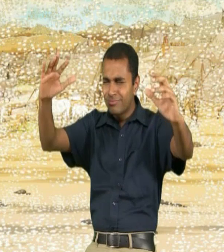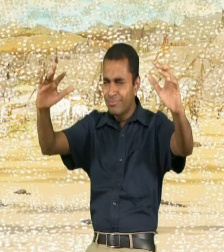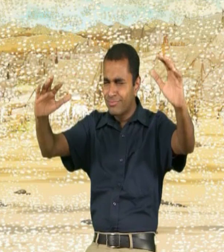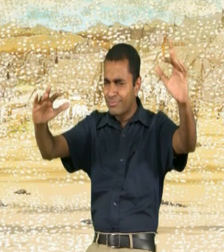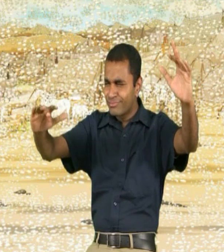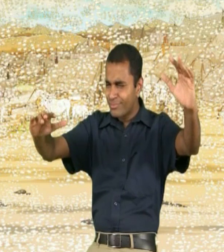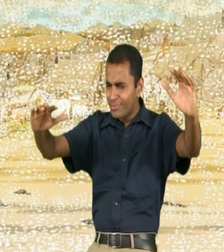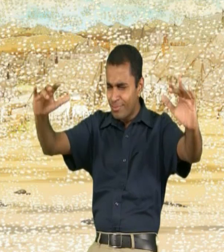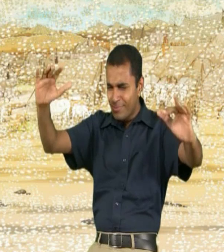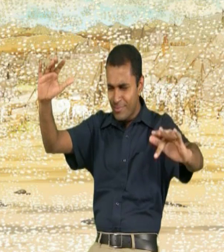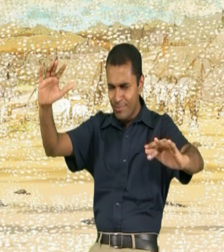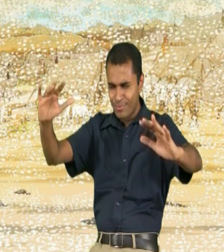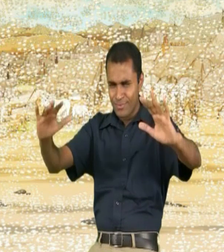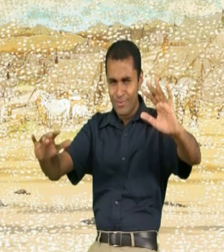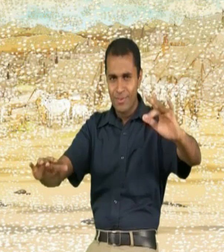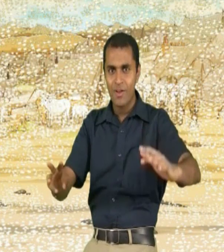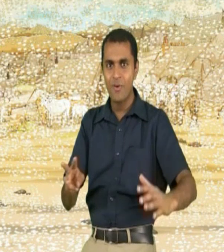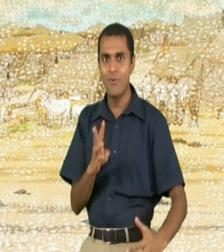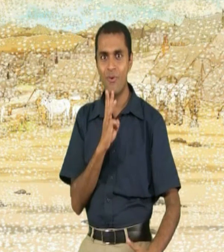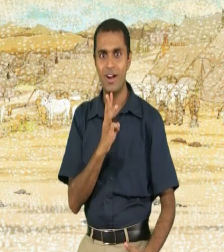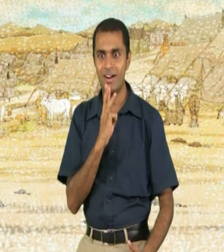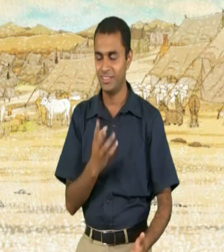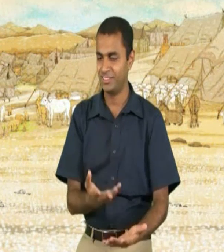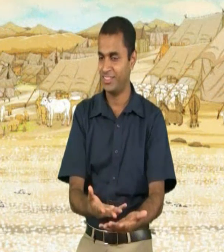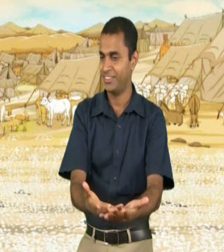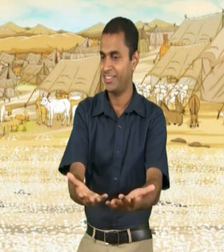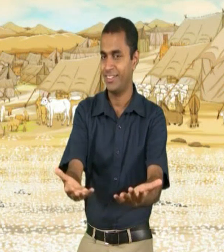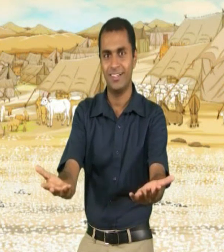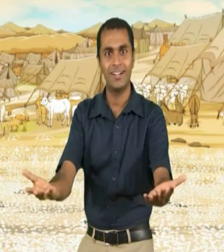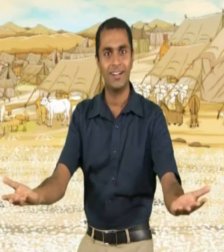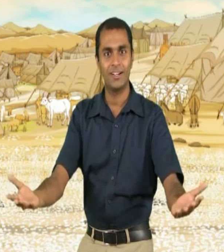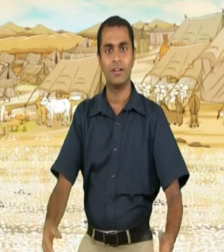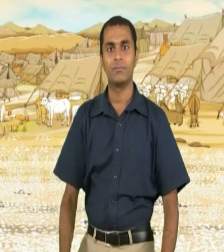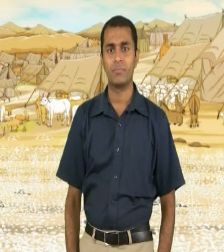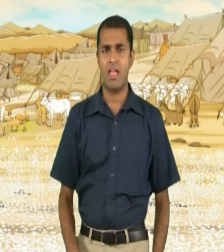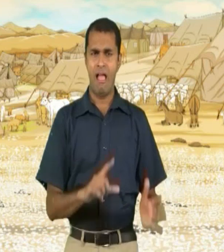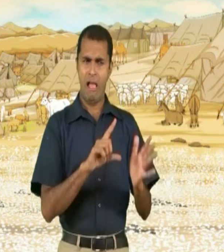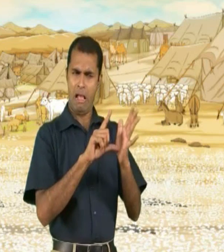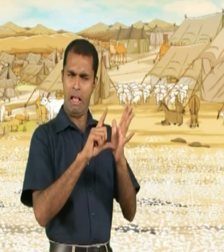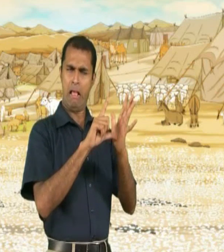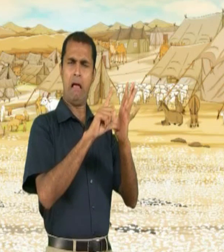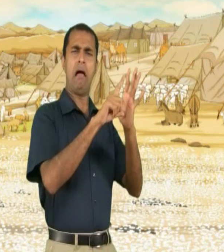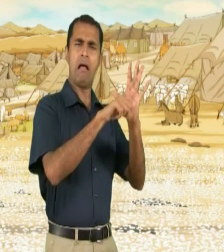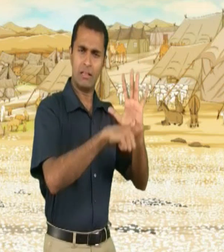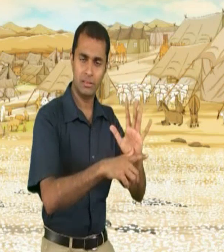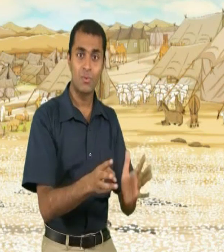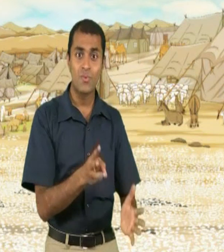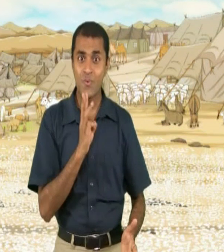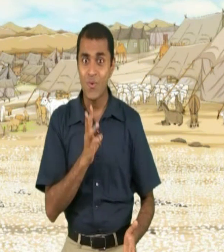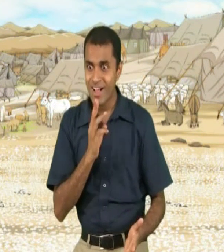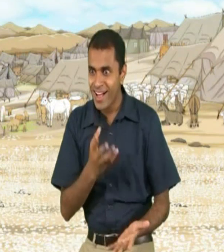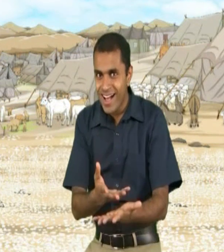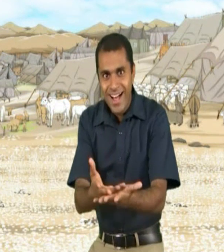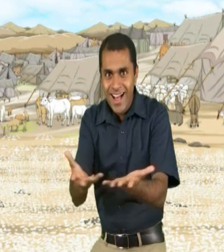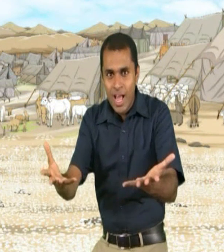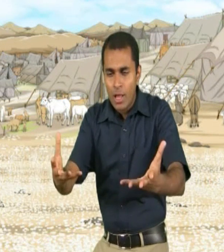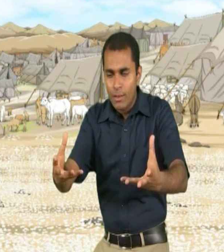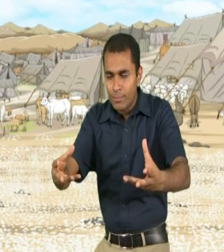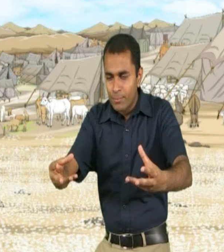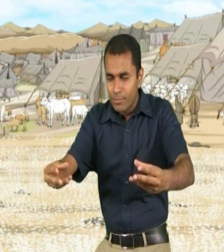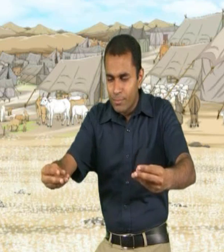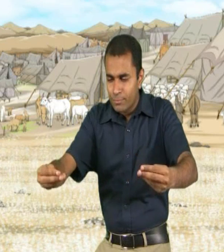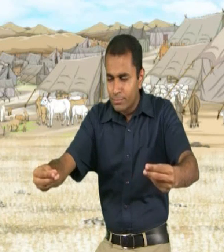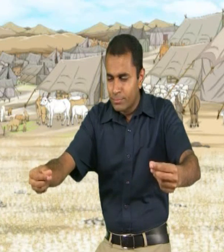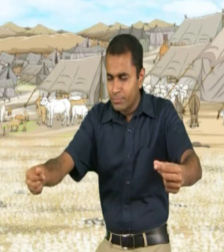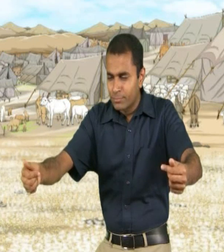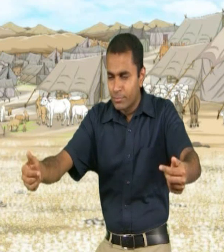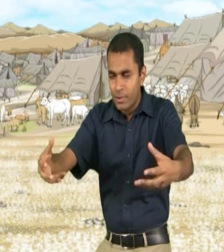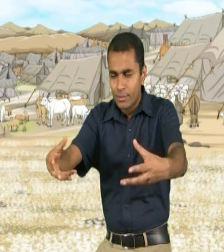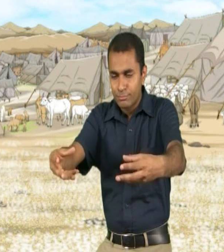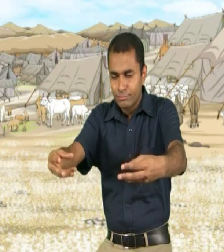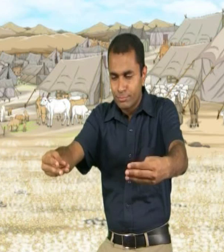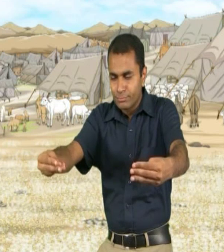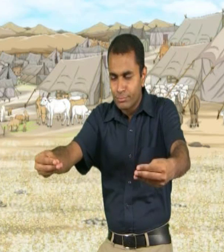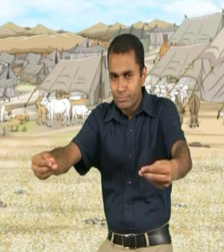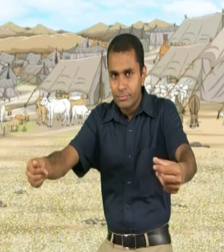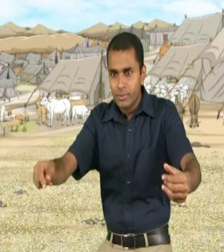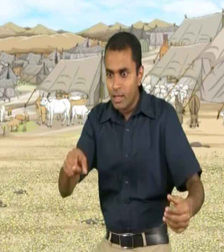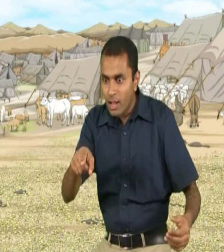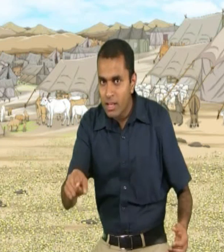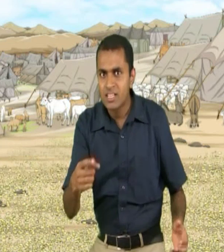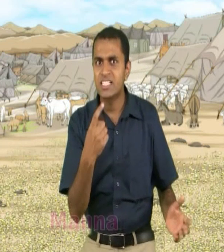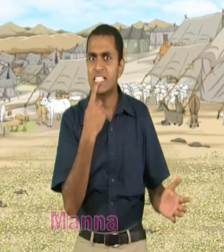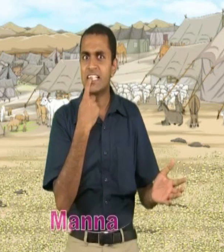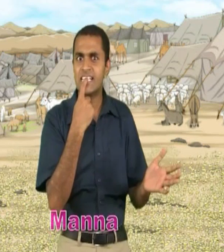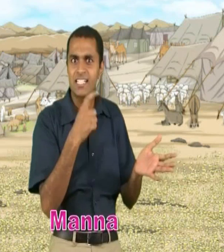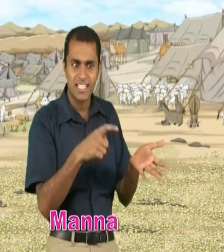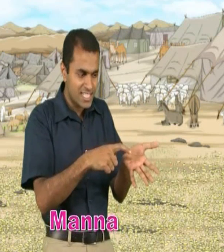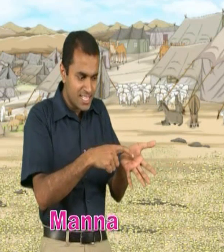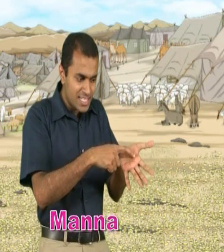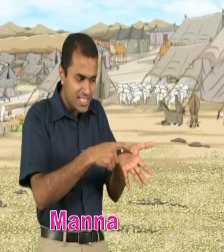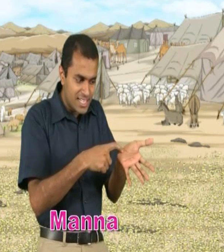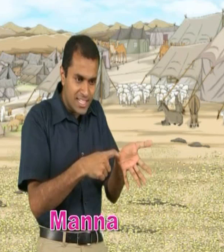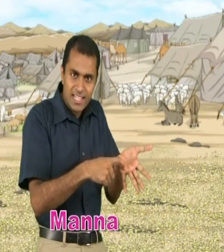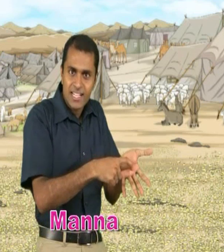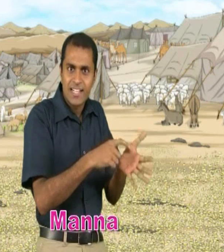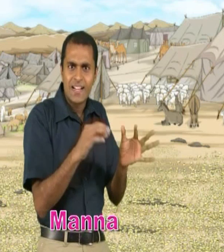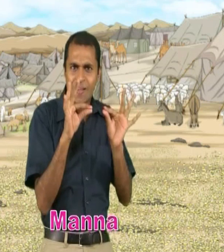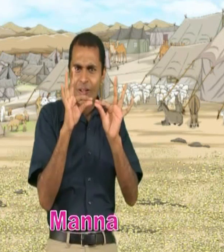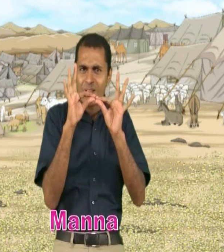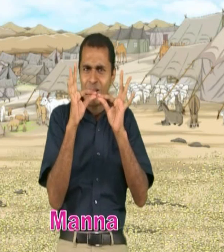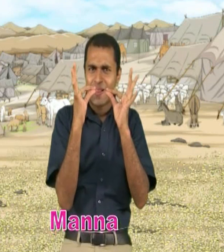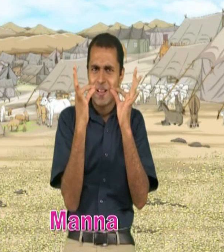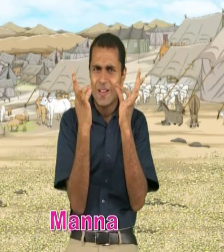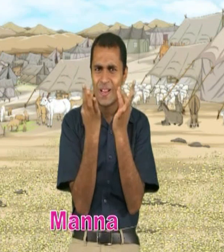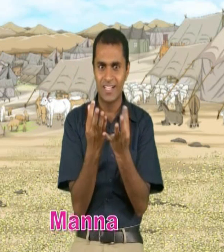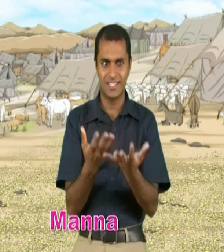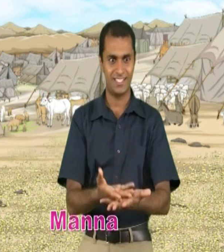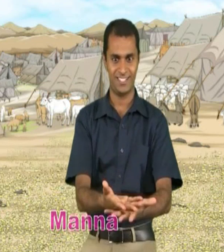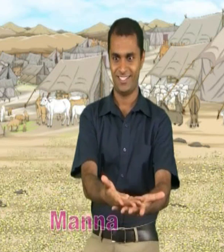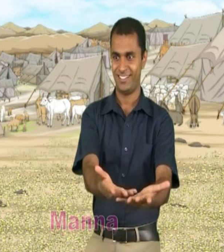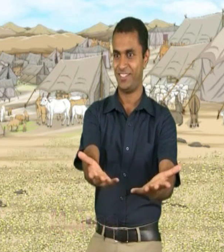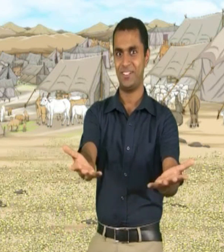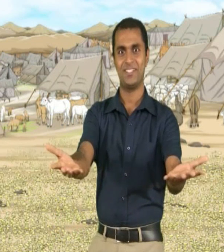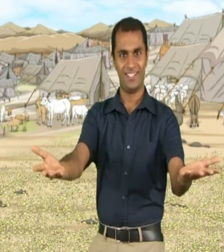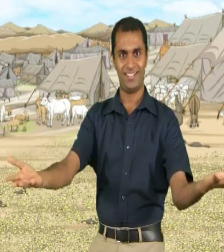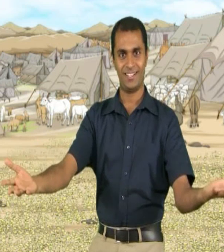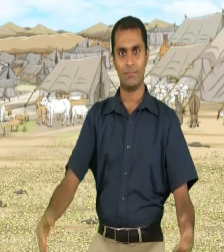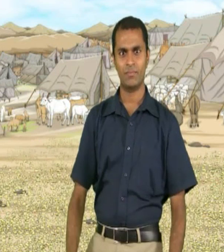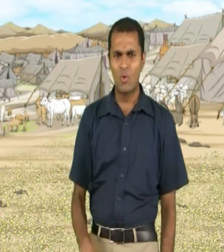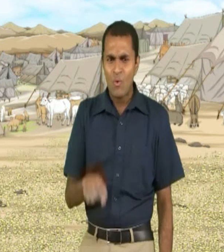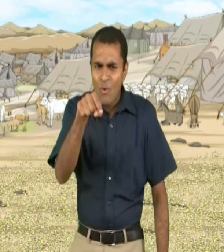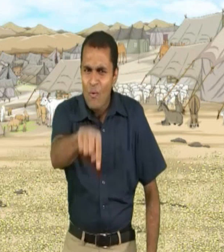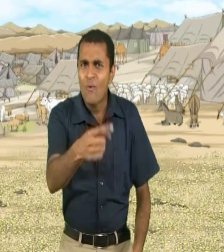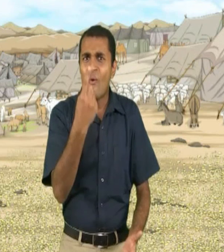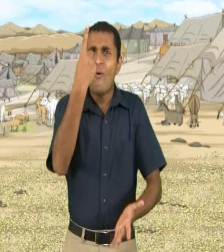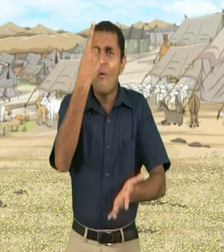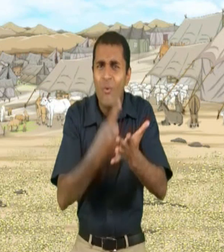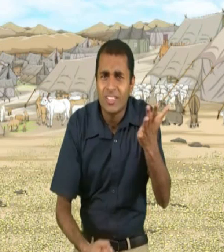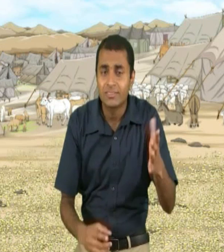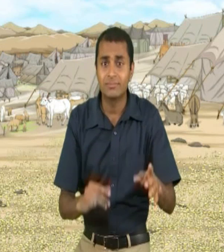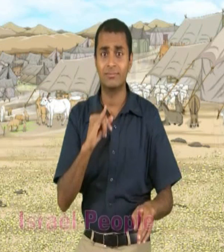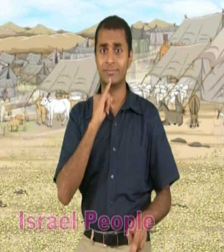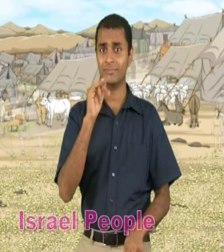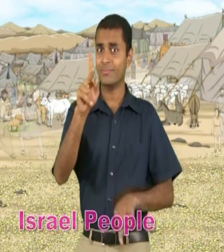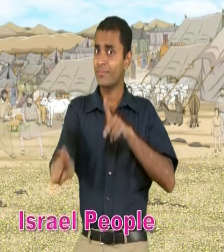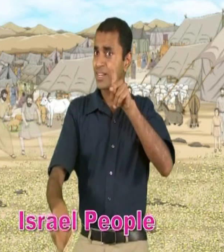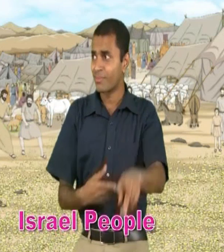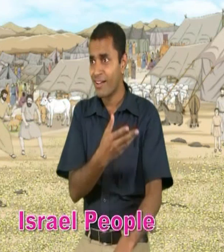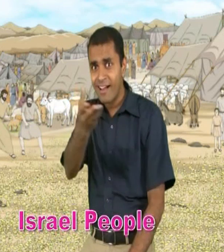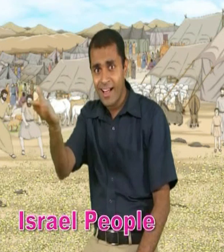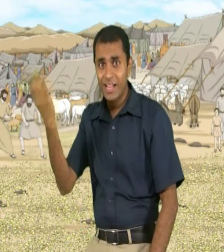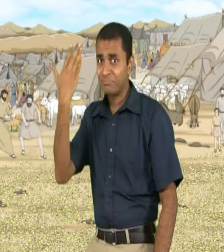When the layer of dew had evaporated, there were thin flakes on the desert floor, as fine as frost on the ground.